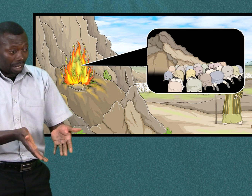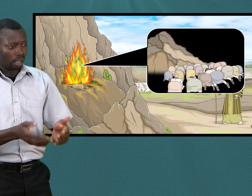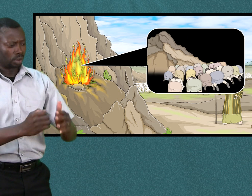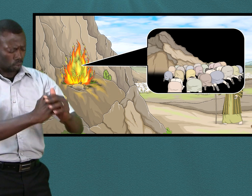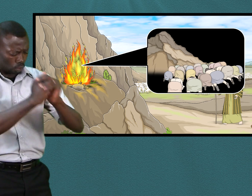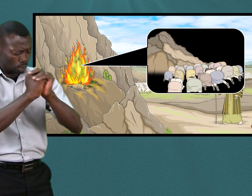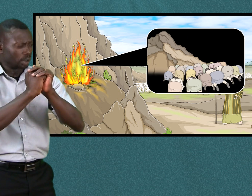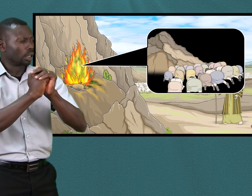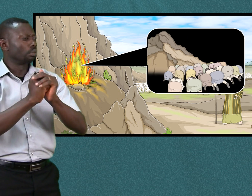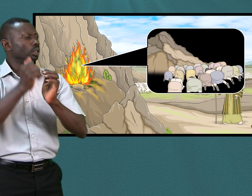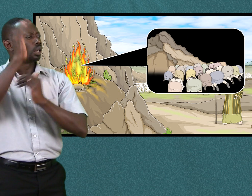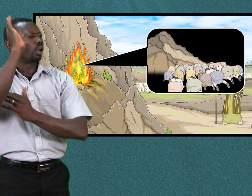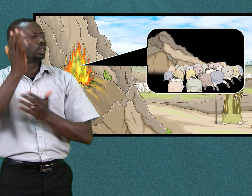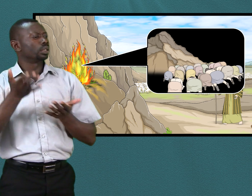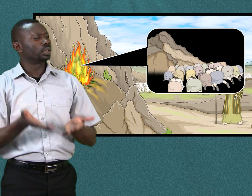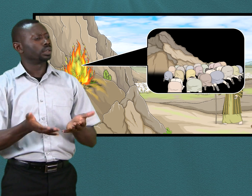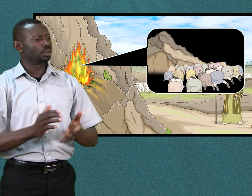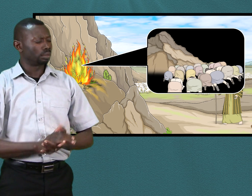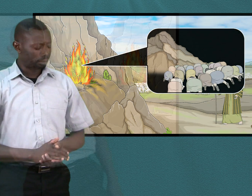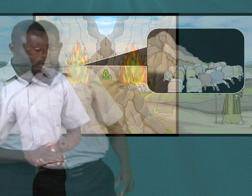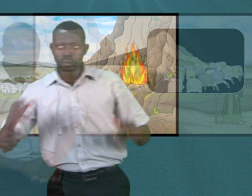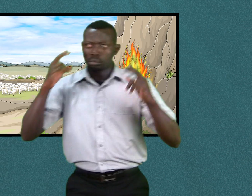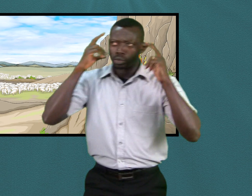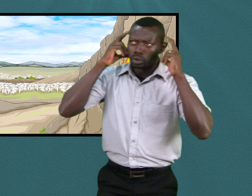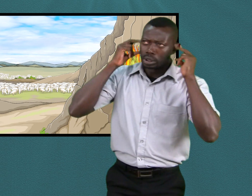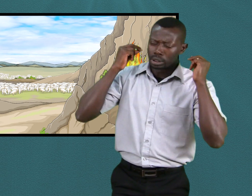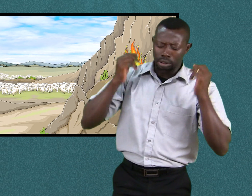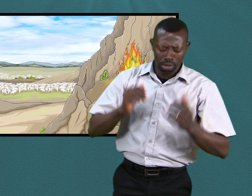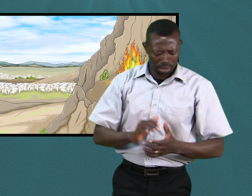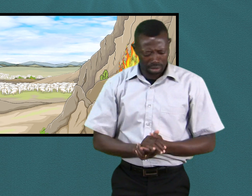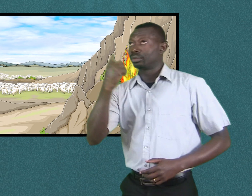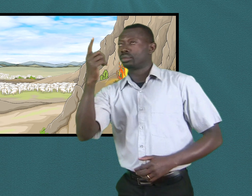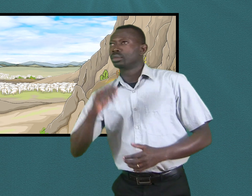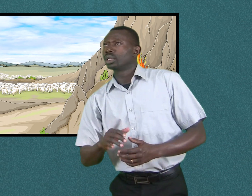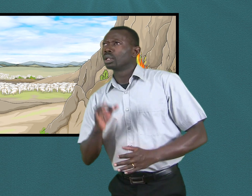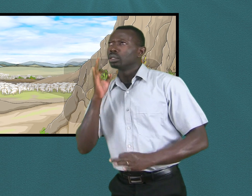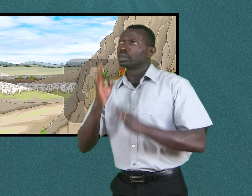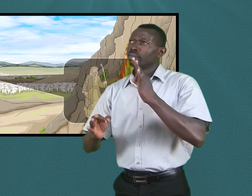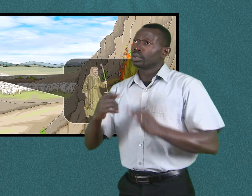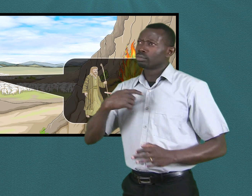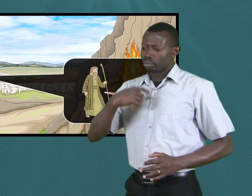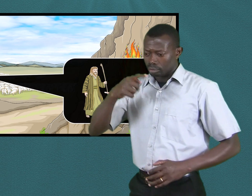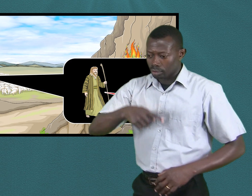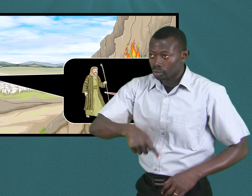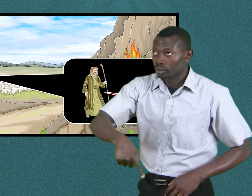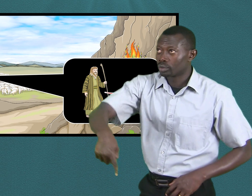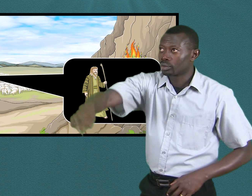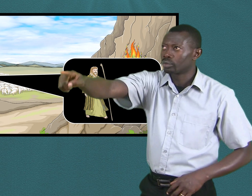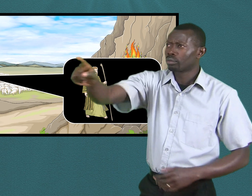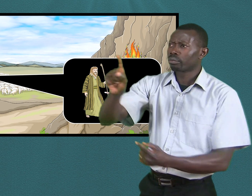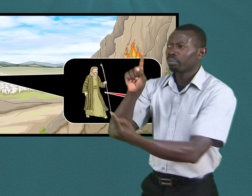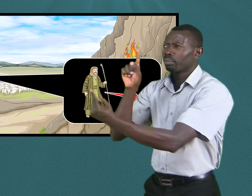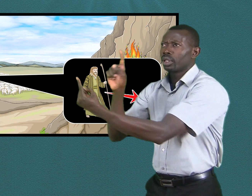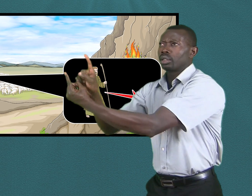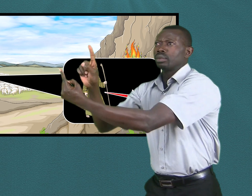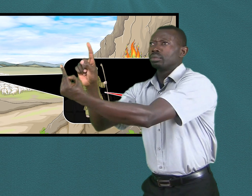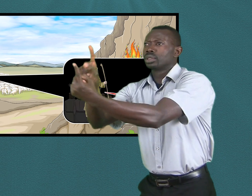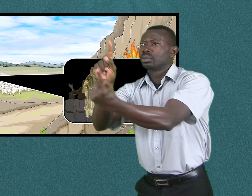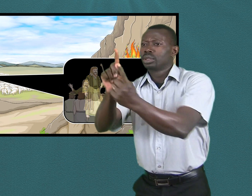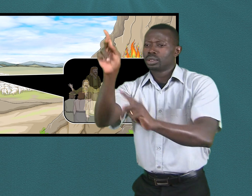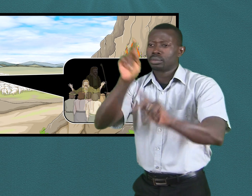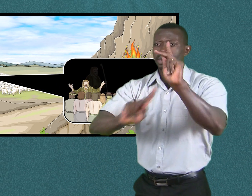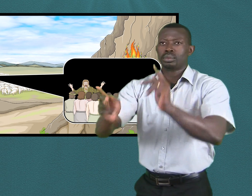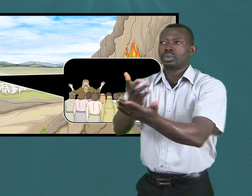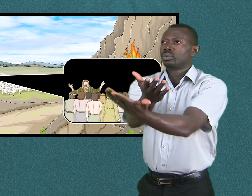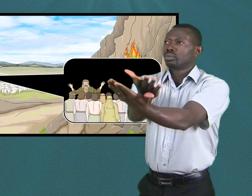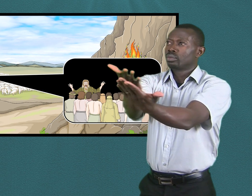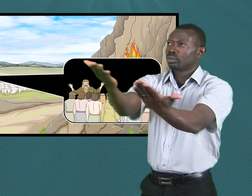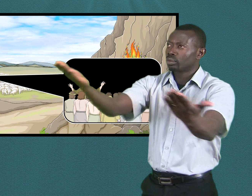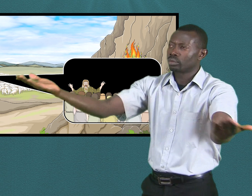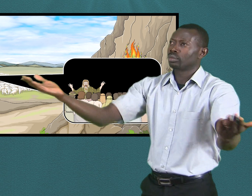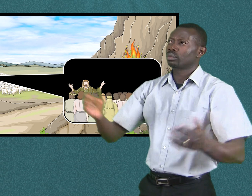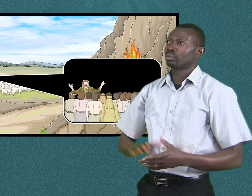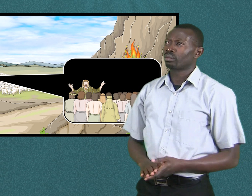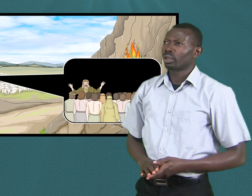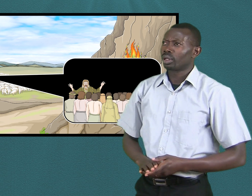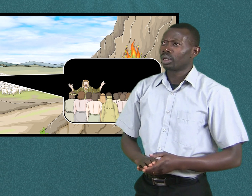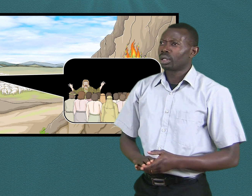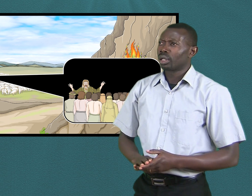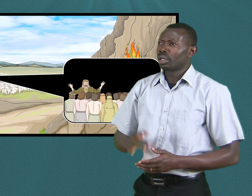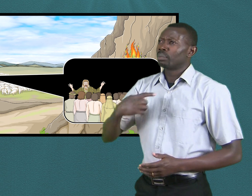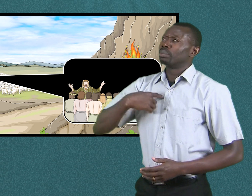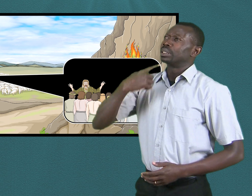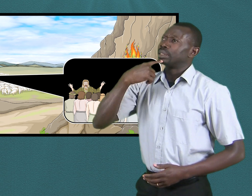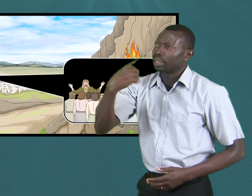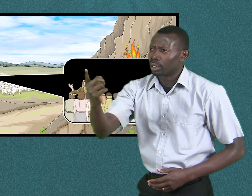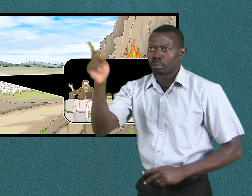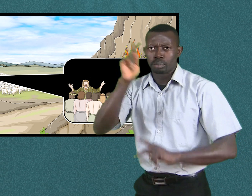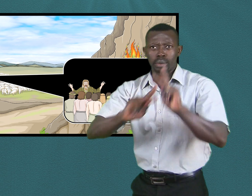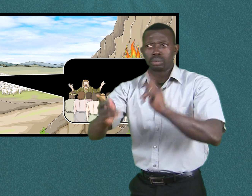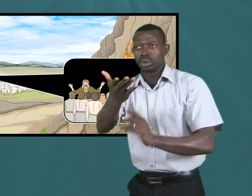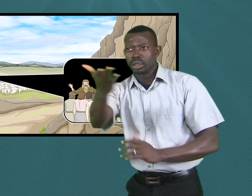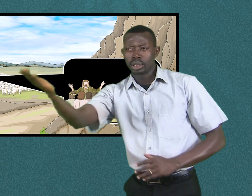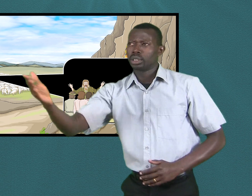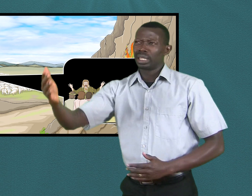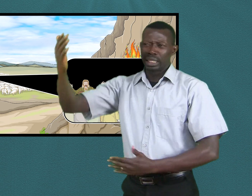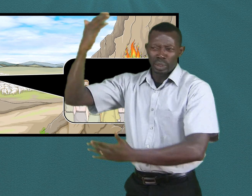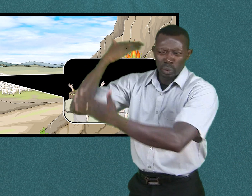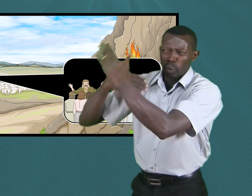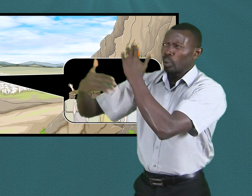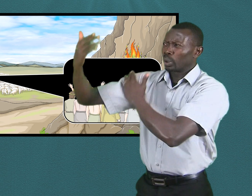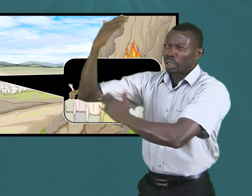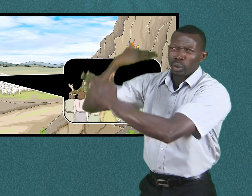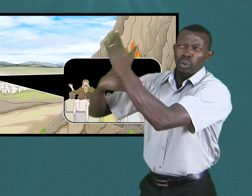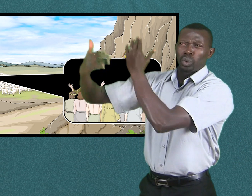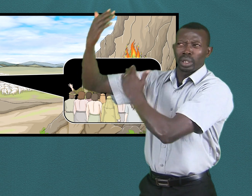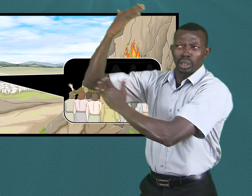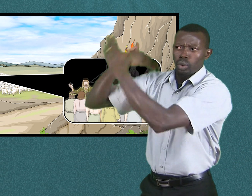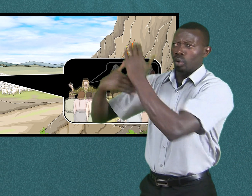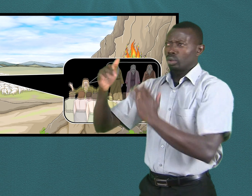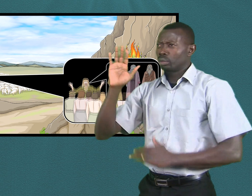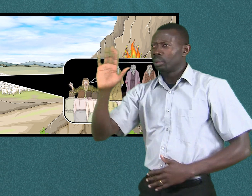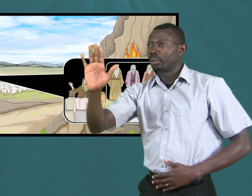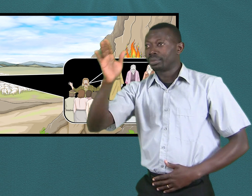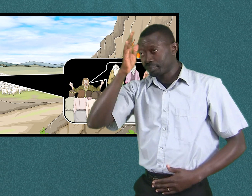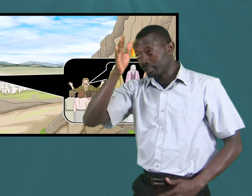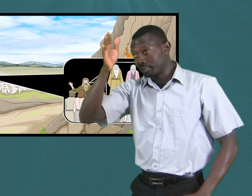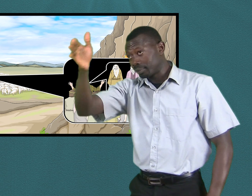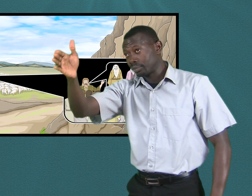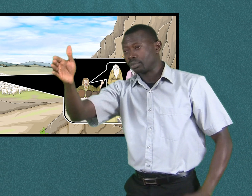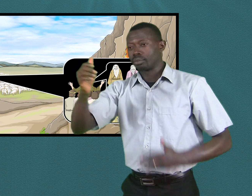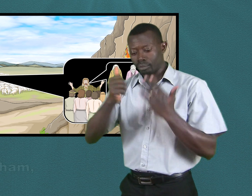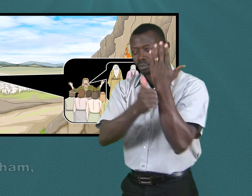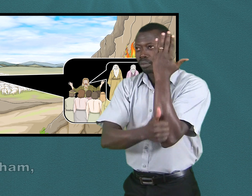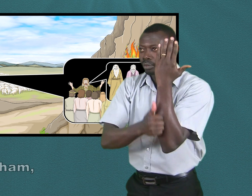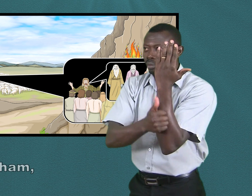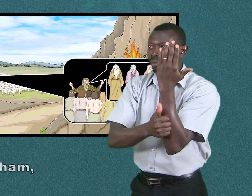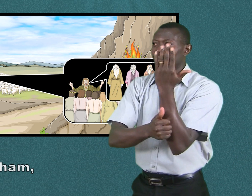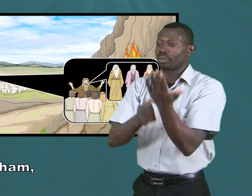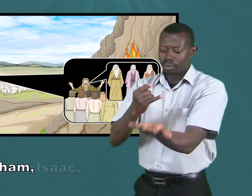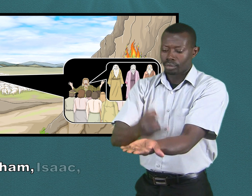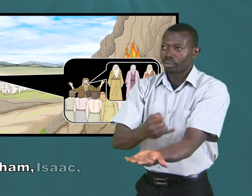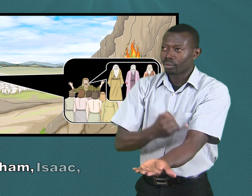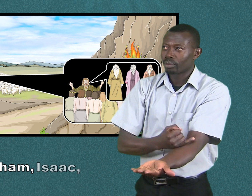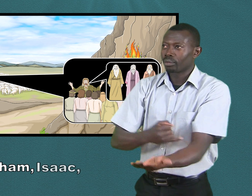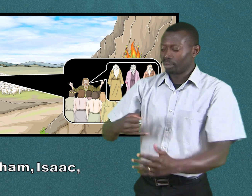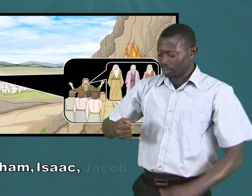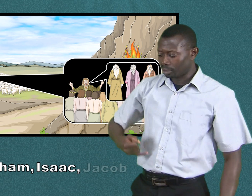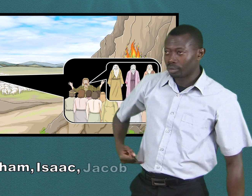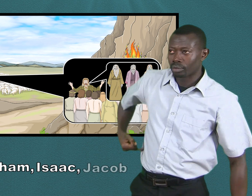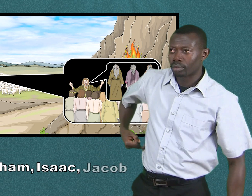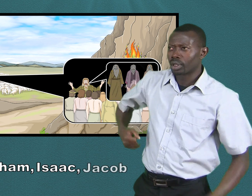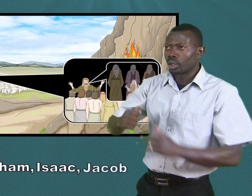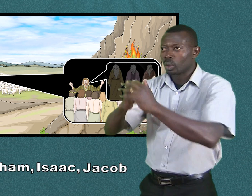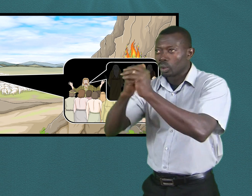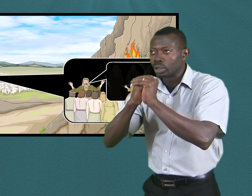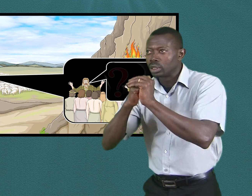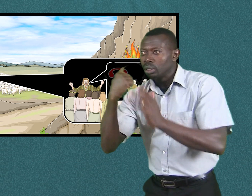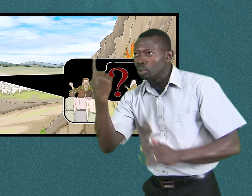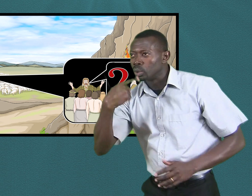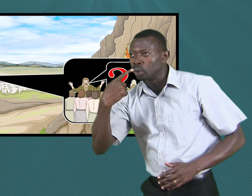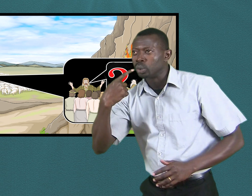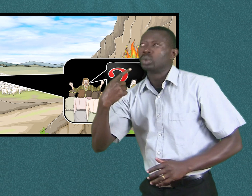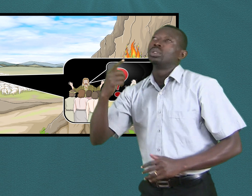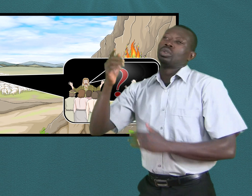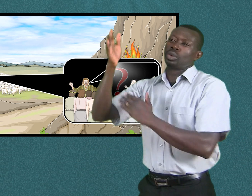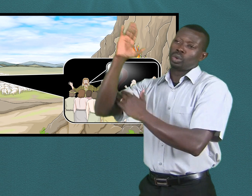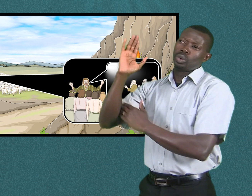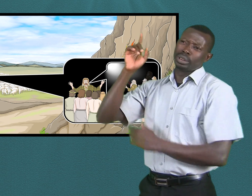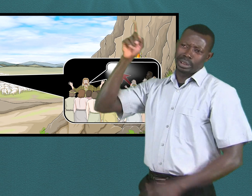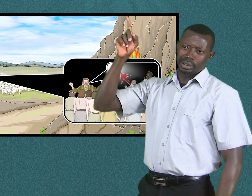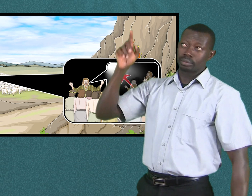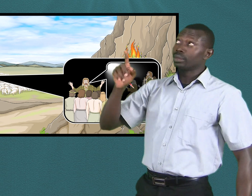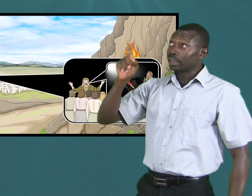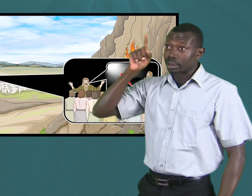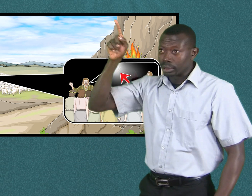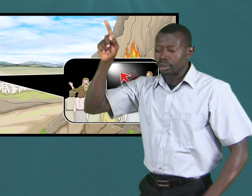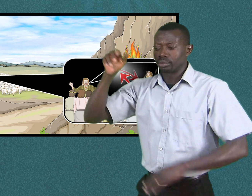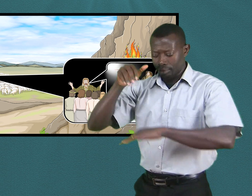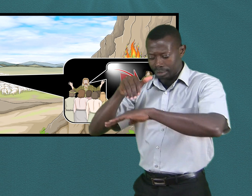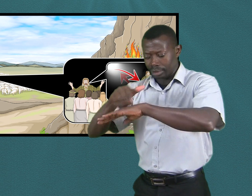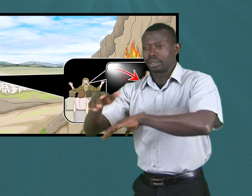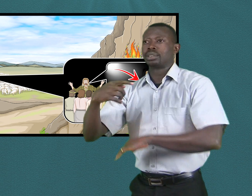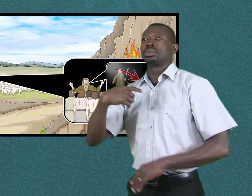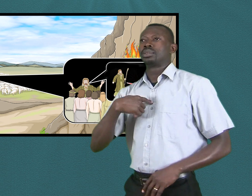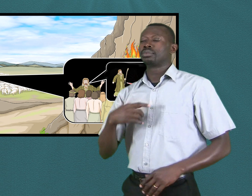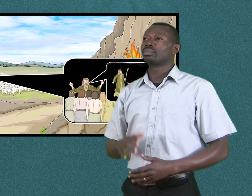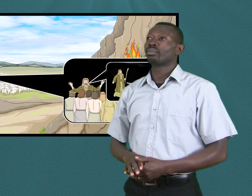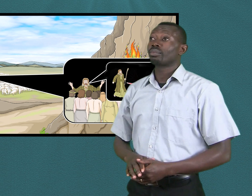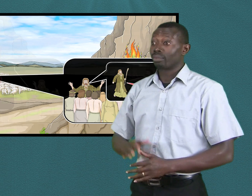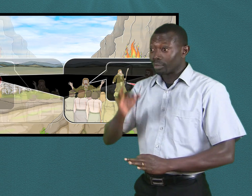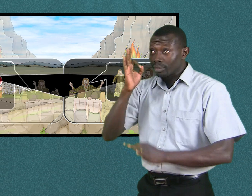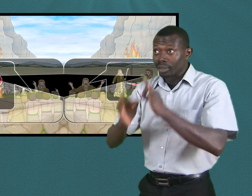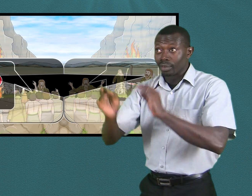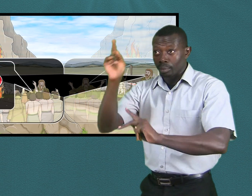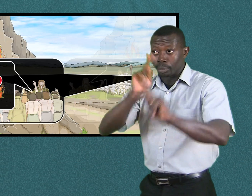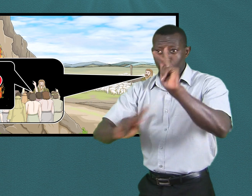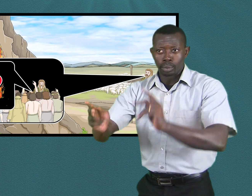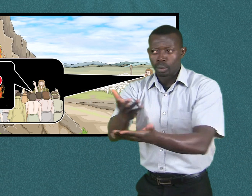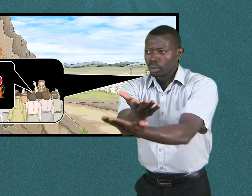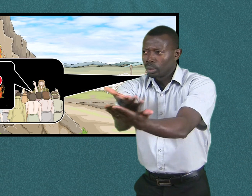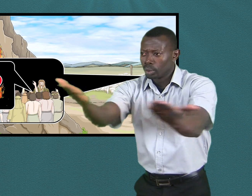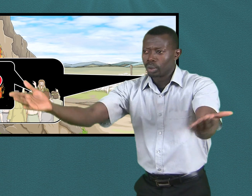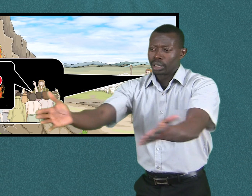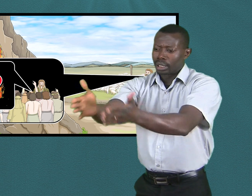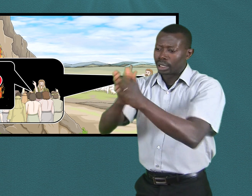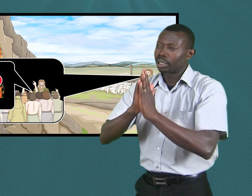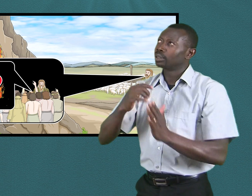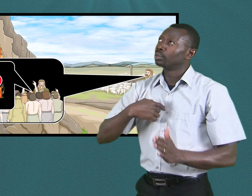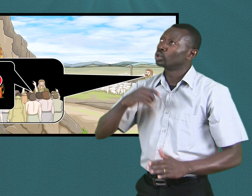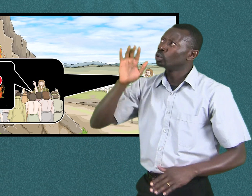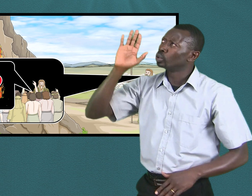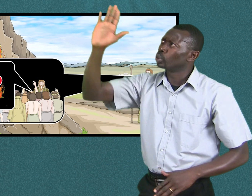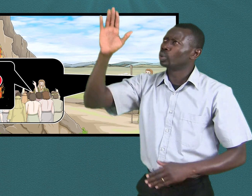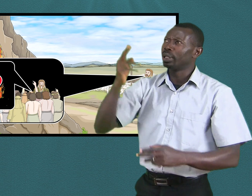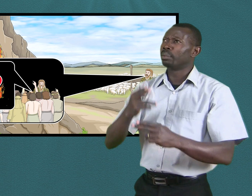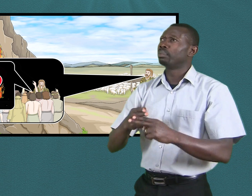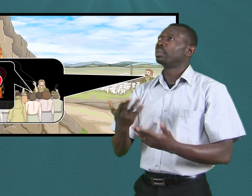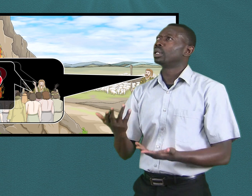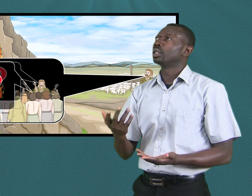Then Moses asked God, “Suppose I go to the Israelites and say to them, ‘The God of your fathers has sent me to you,’ and they ask me, ‘What is His name?’